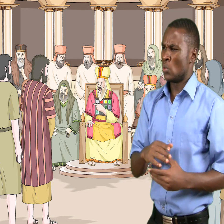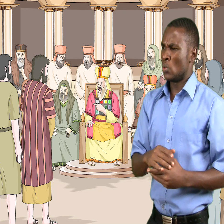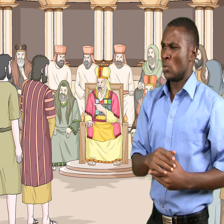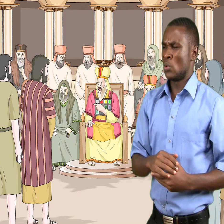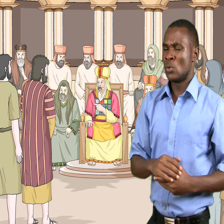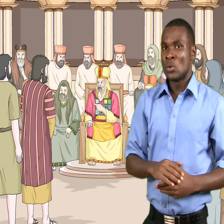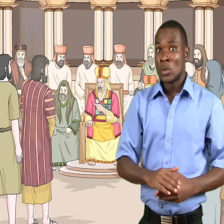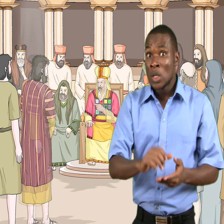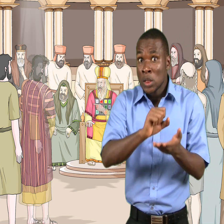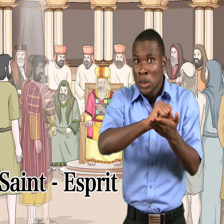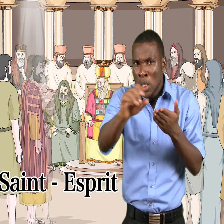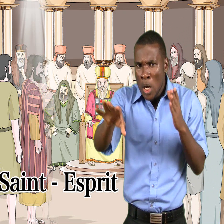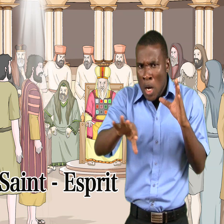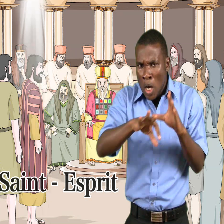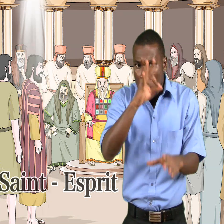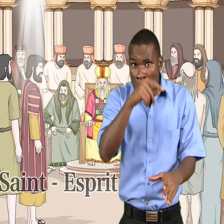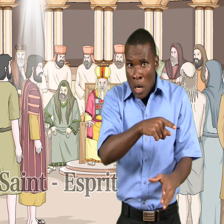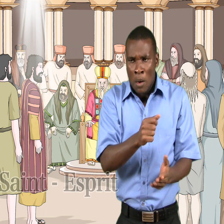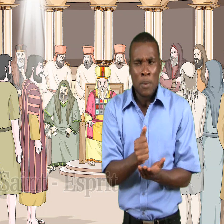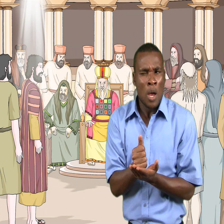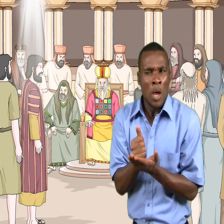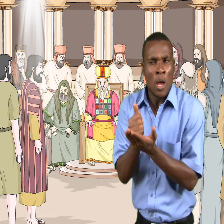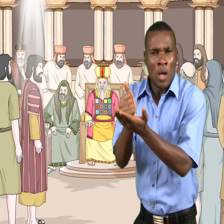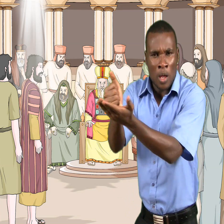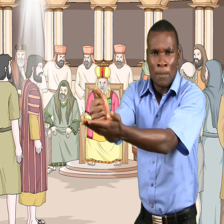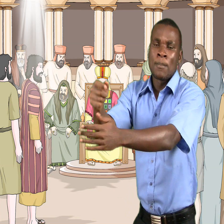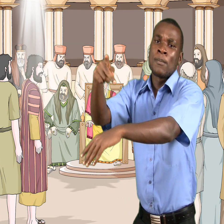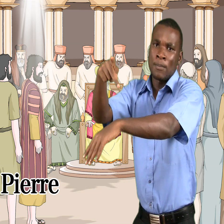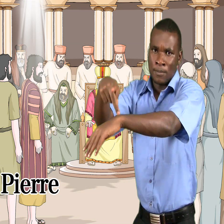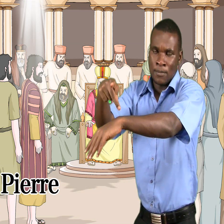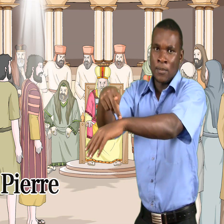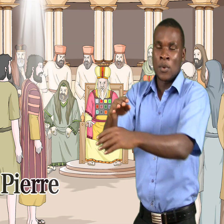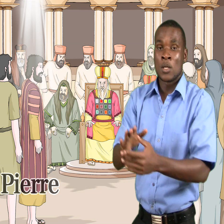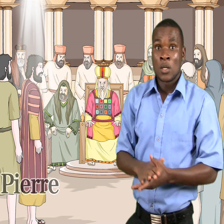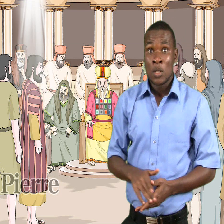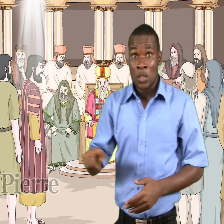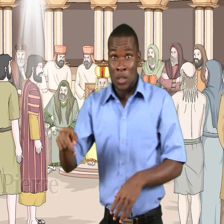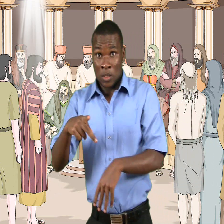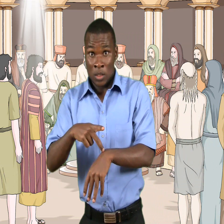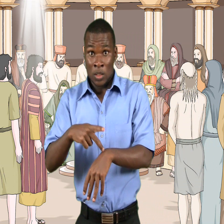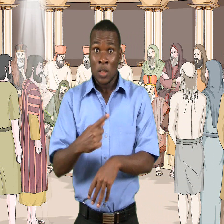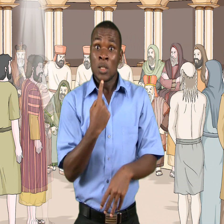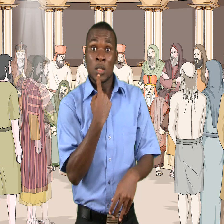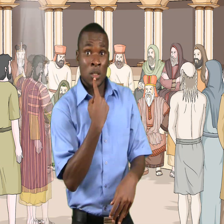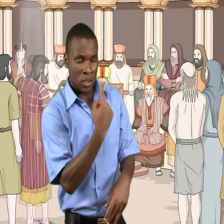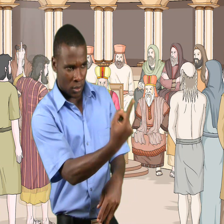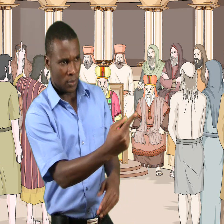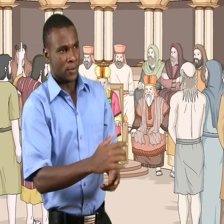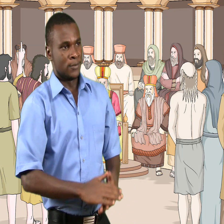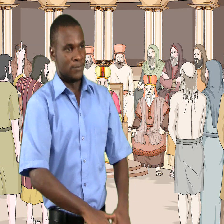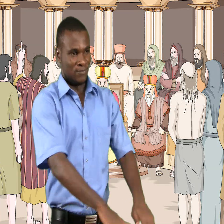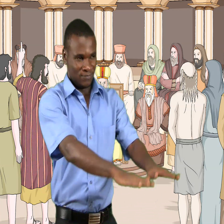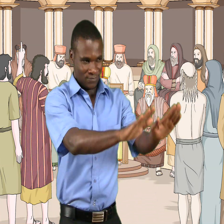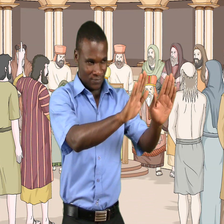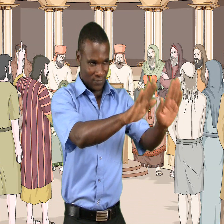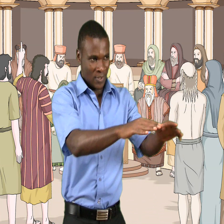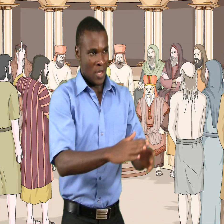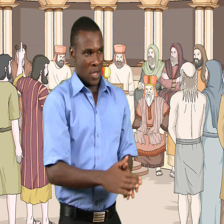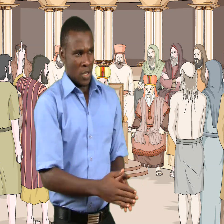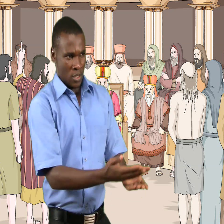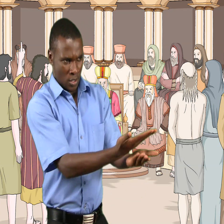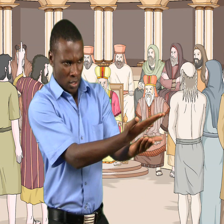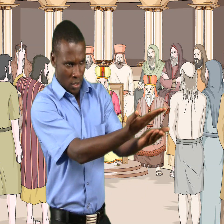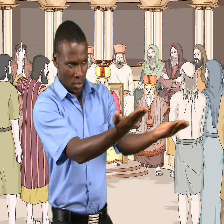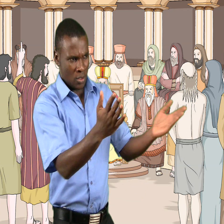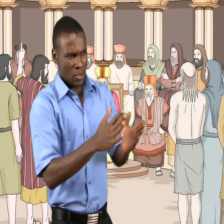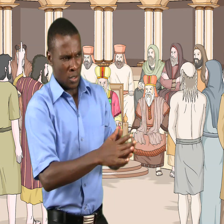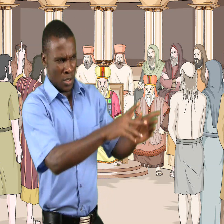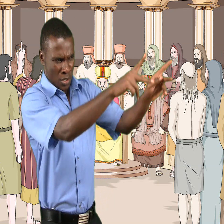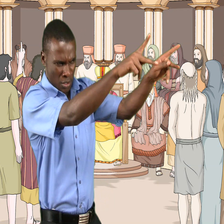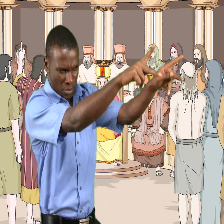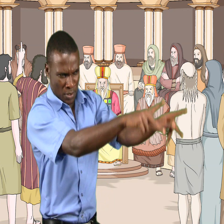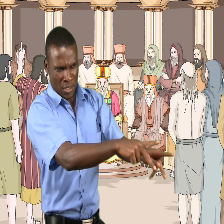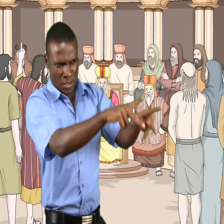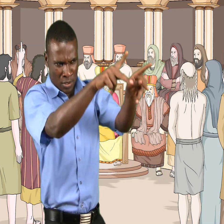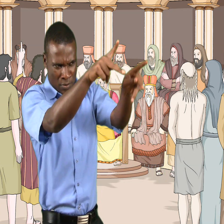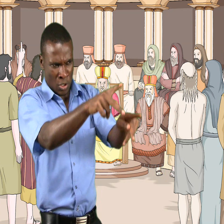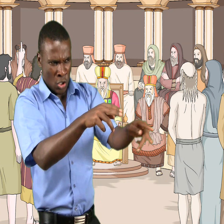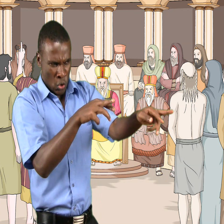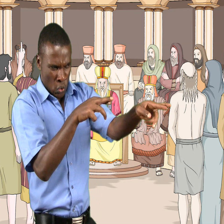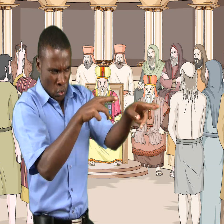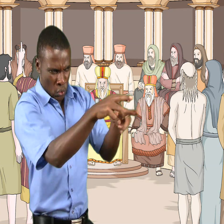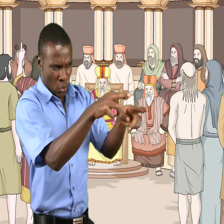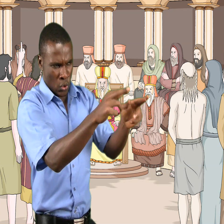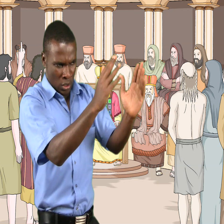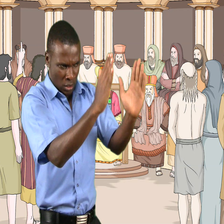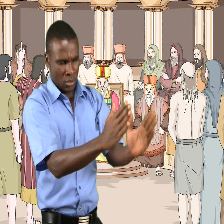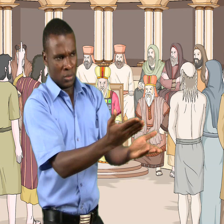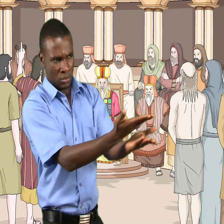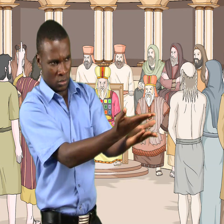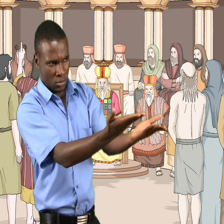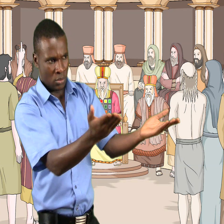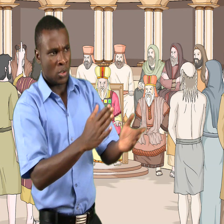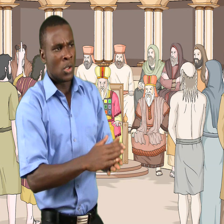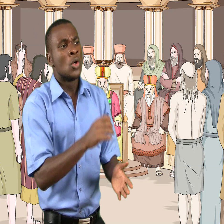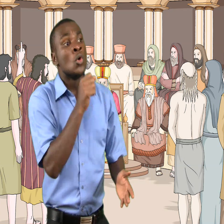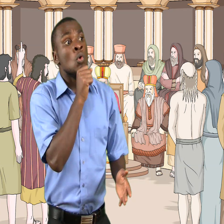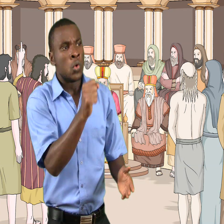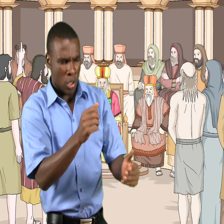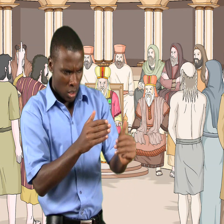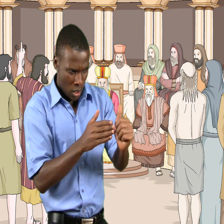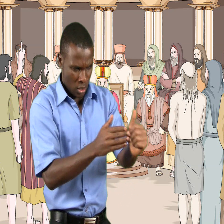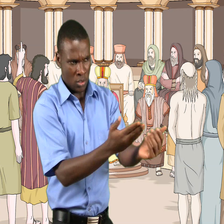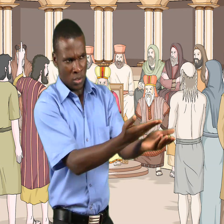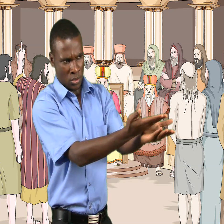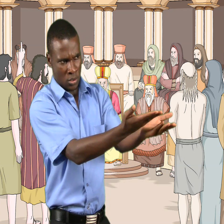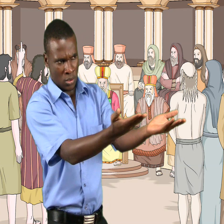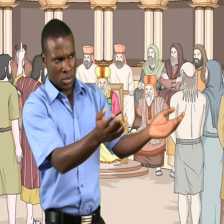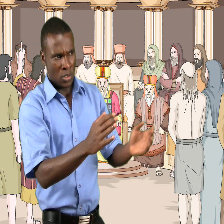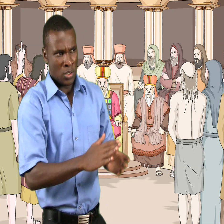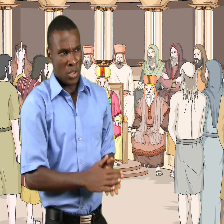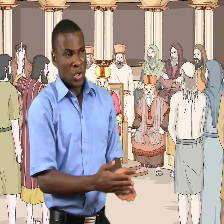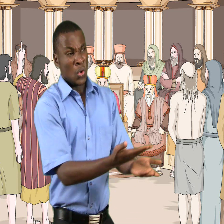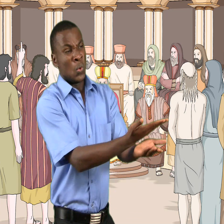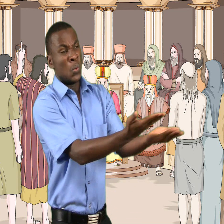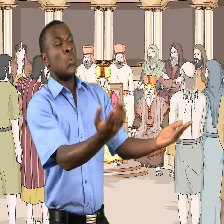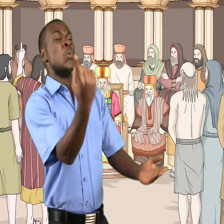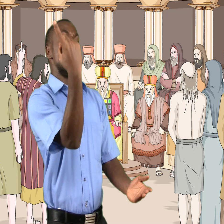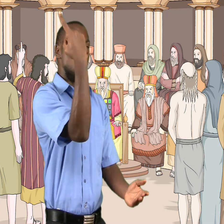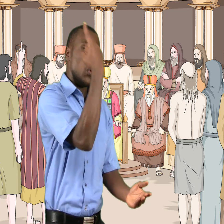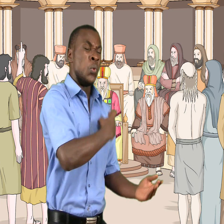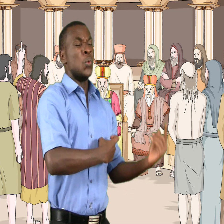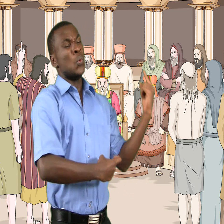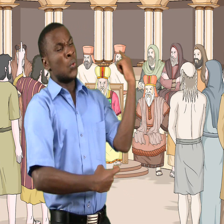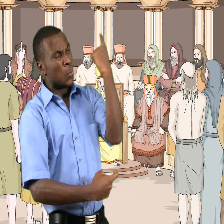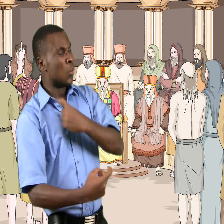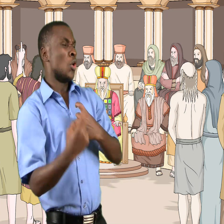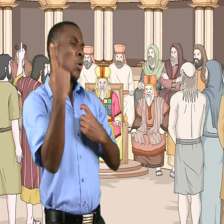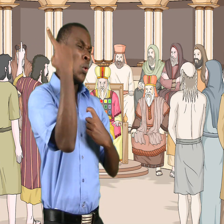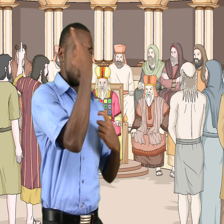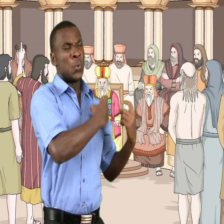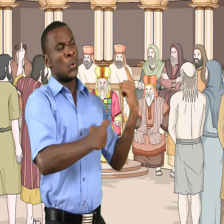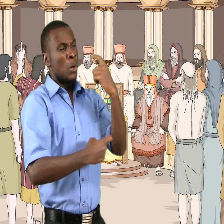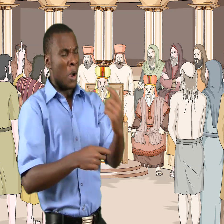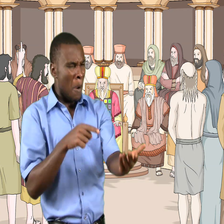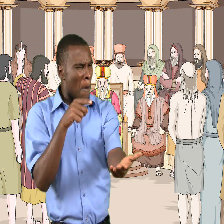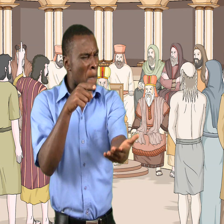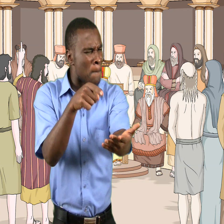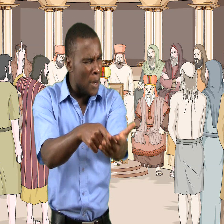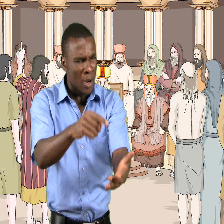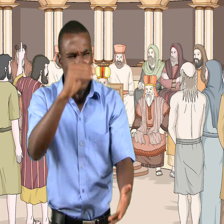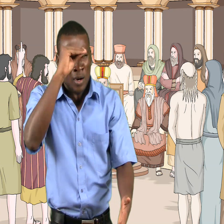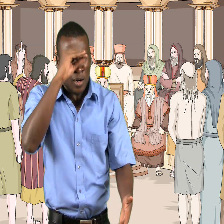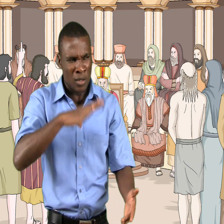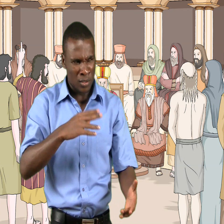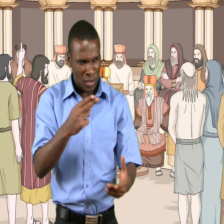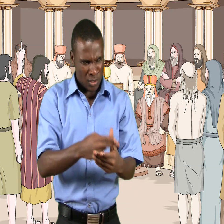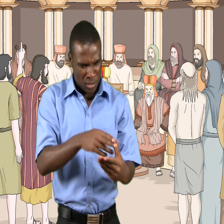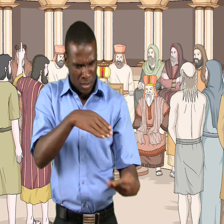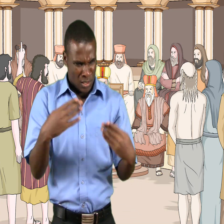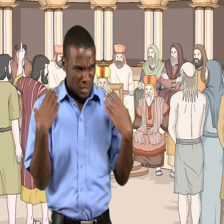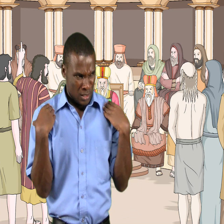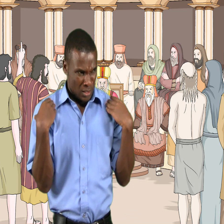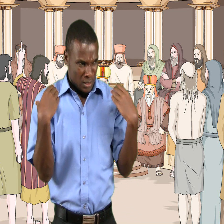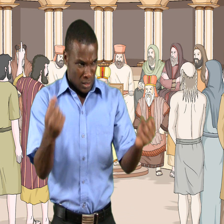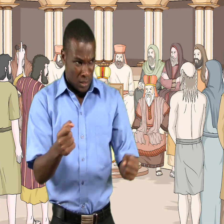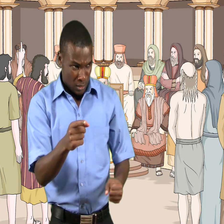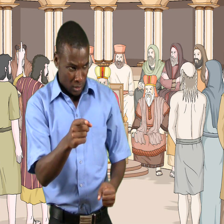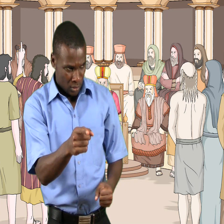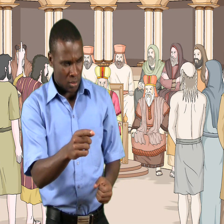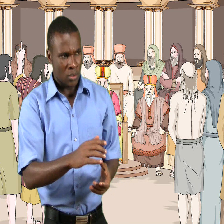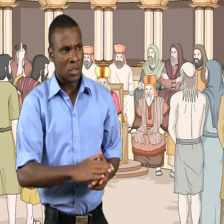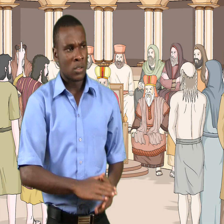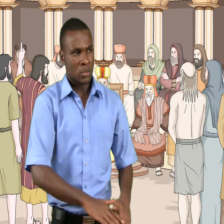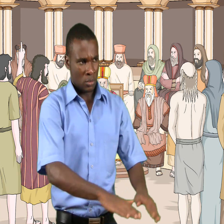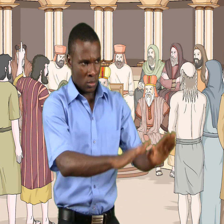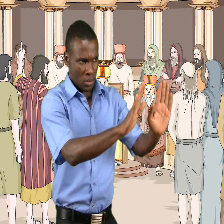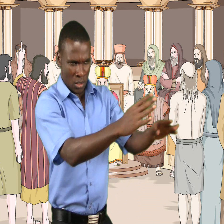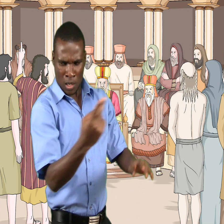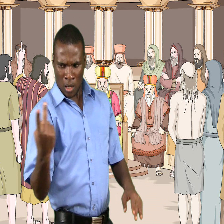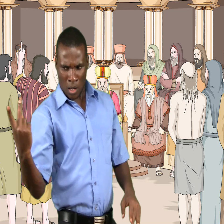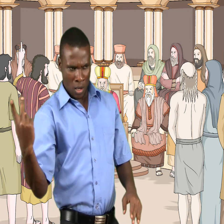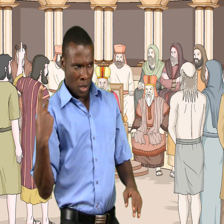Then Peter, filled with the Holy Spirit, said to them, “Rulers and elders of the people!